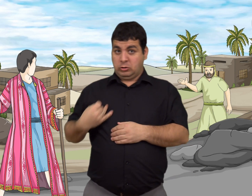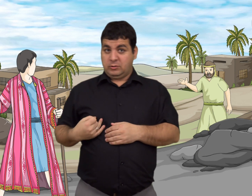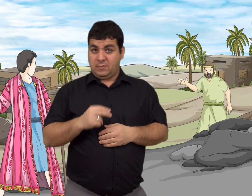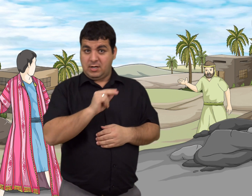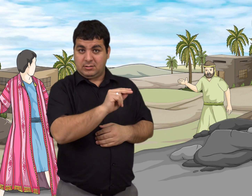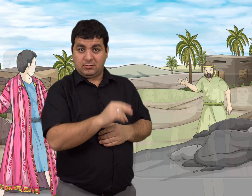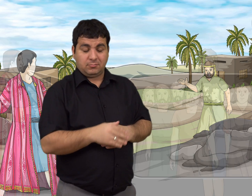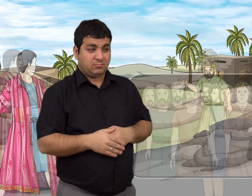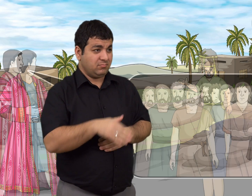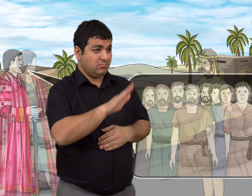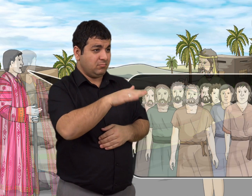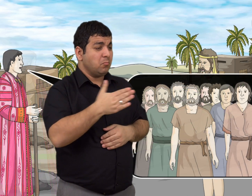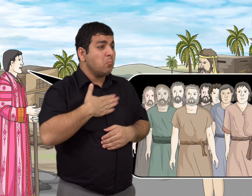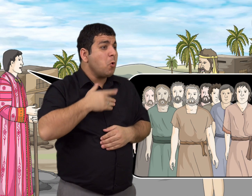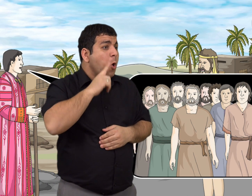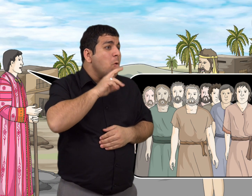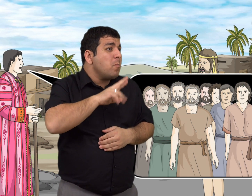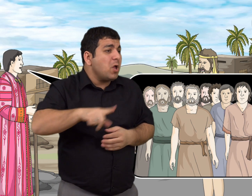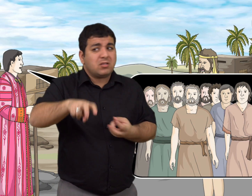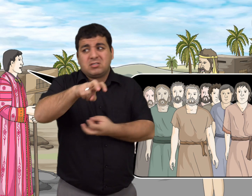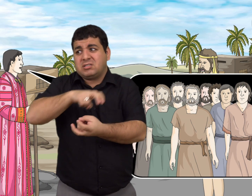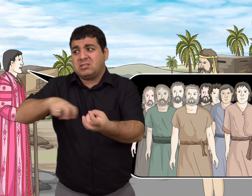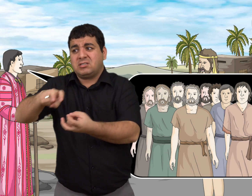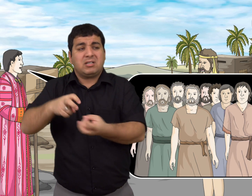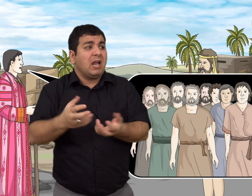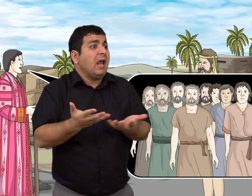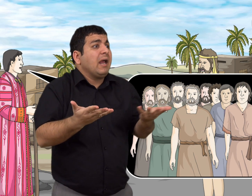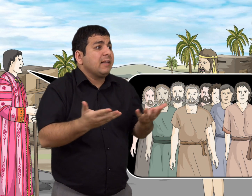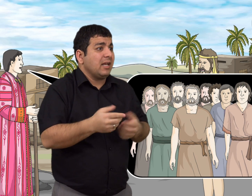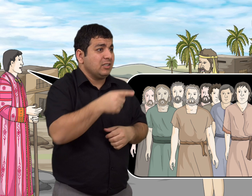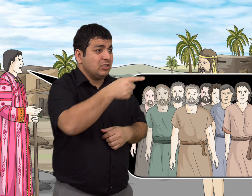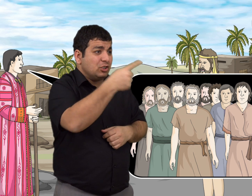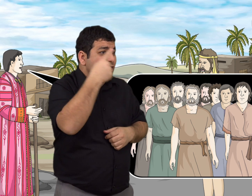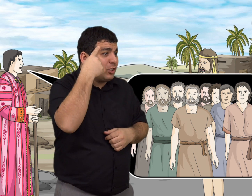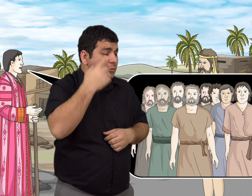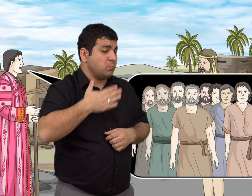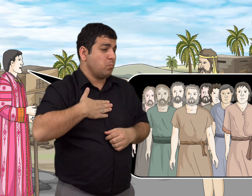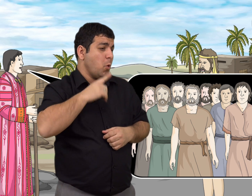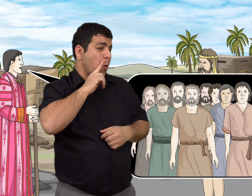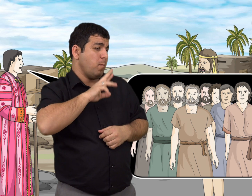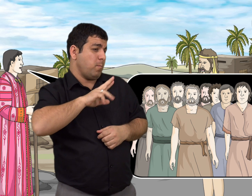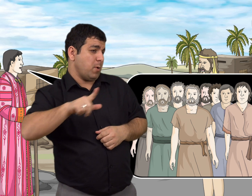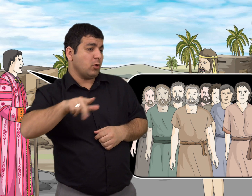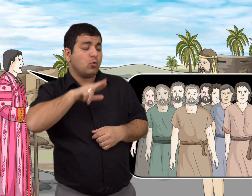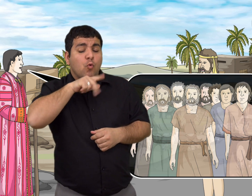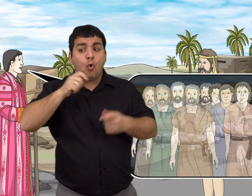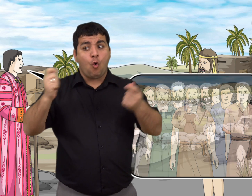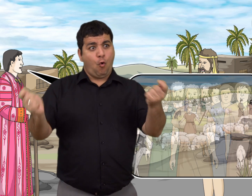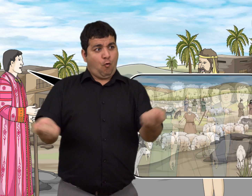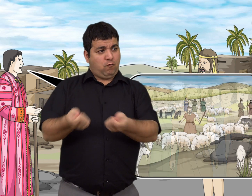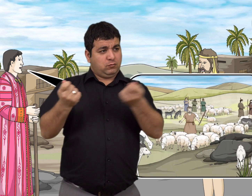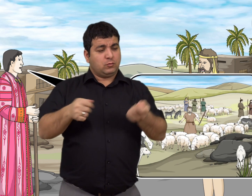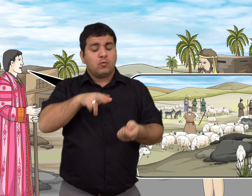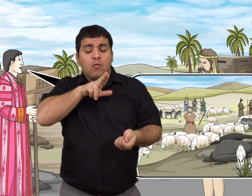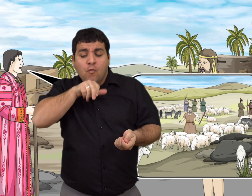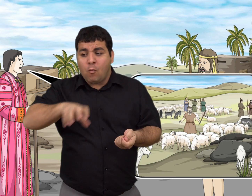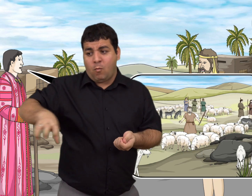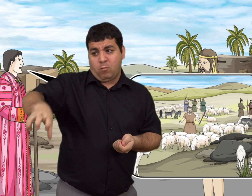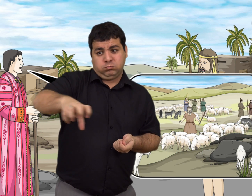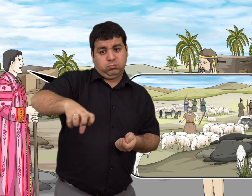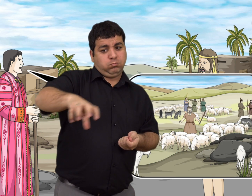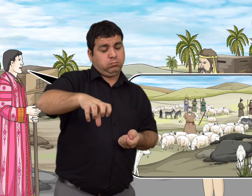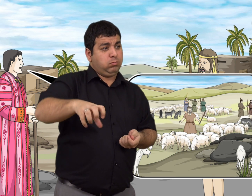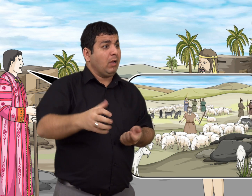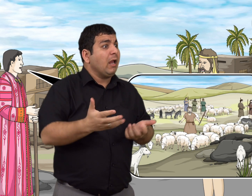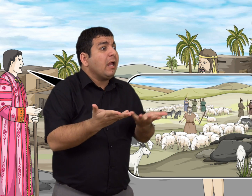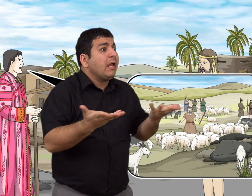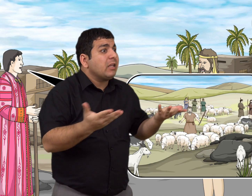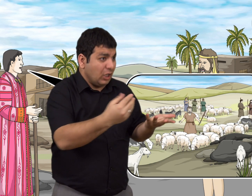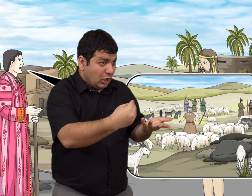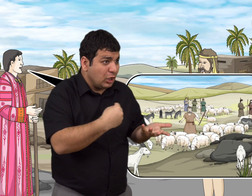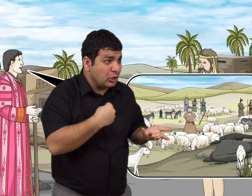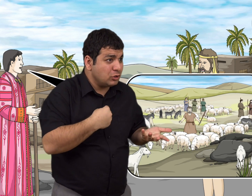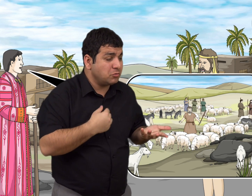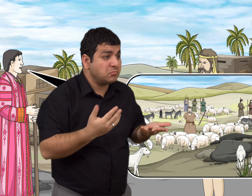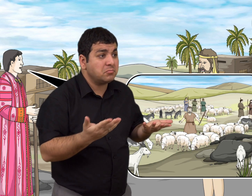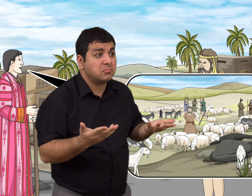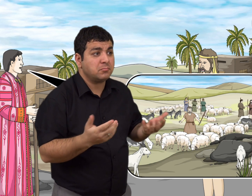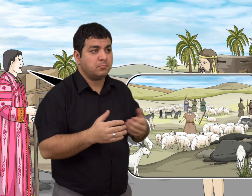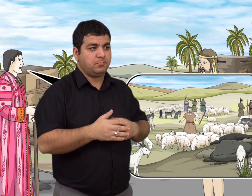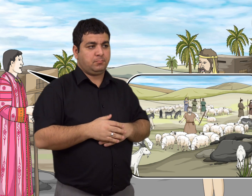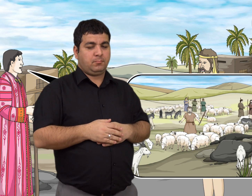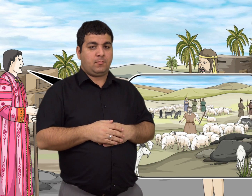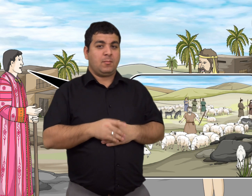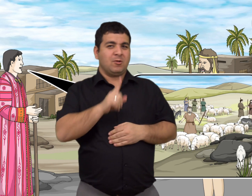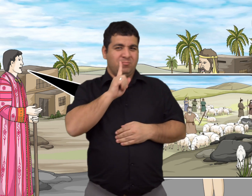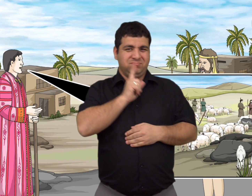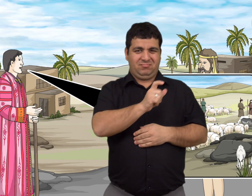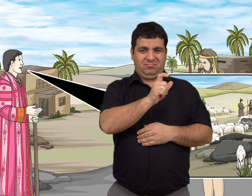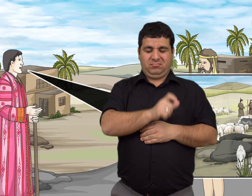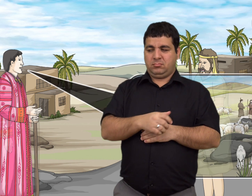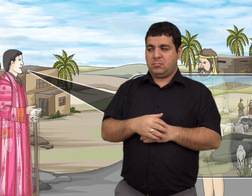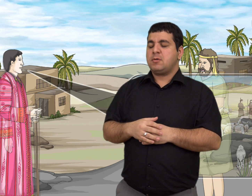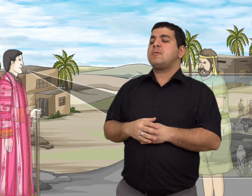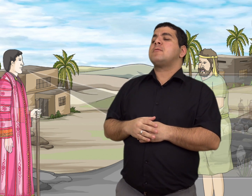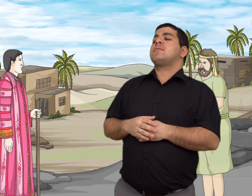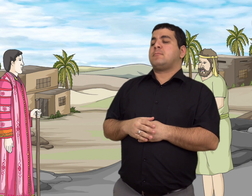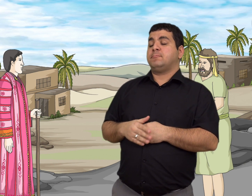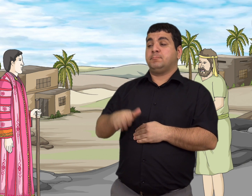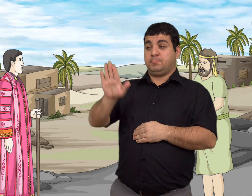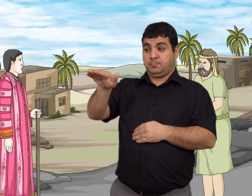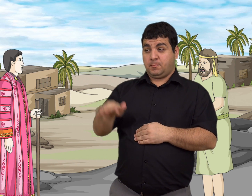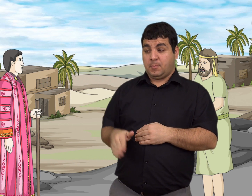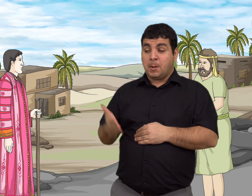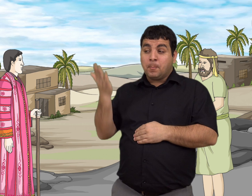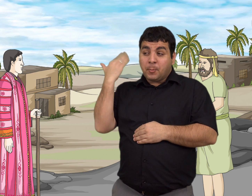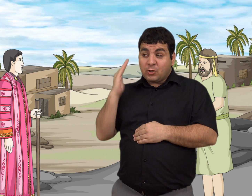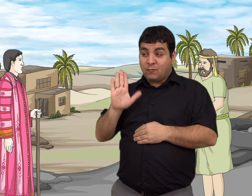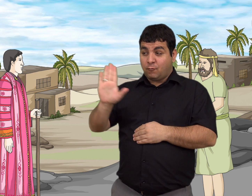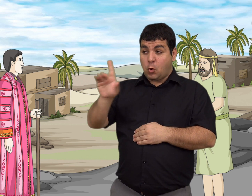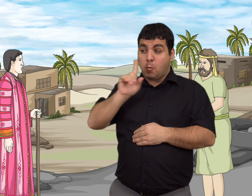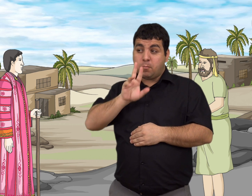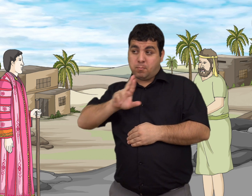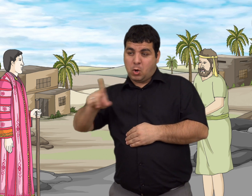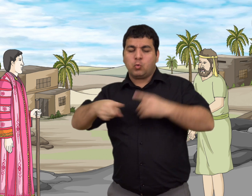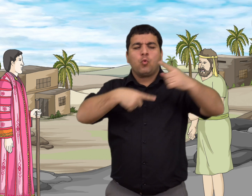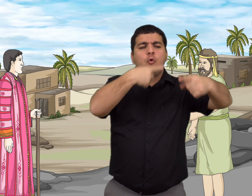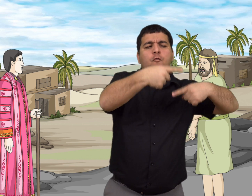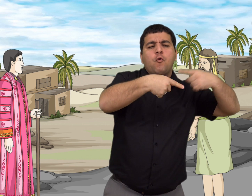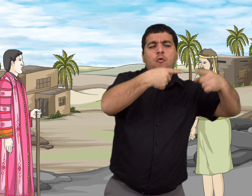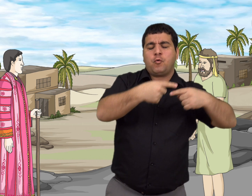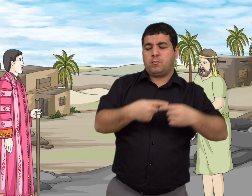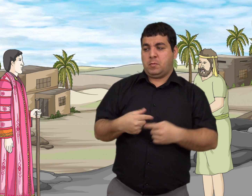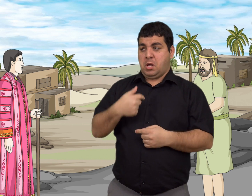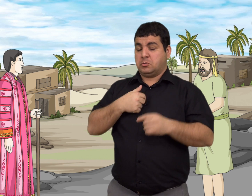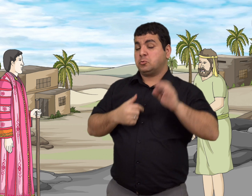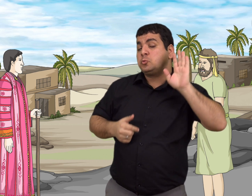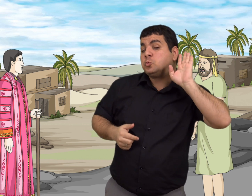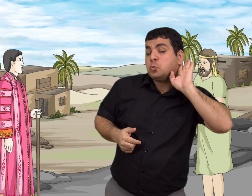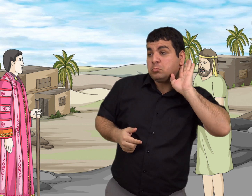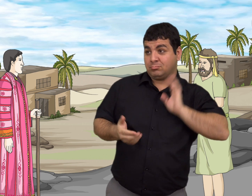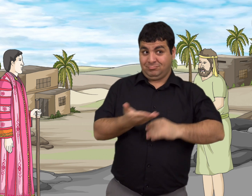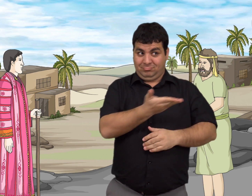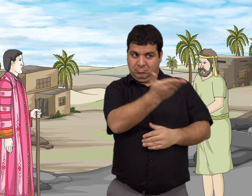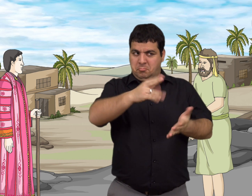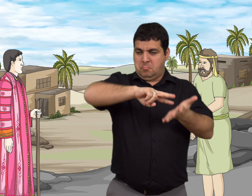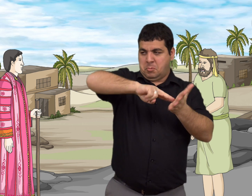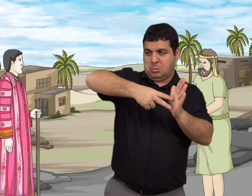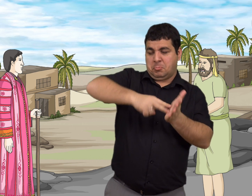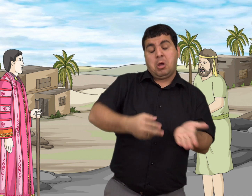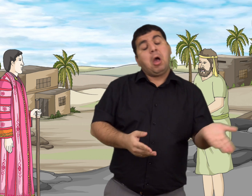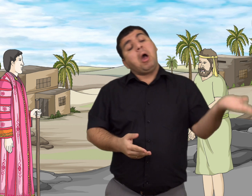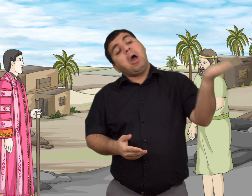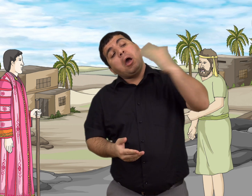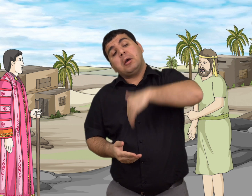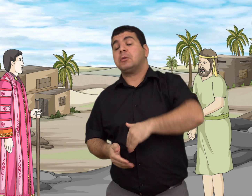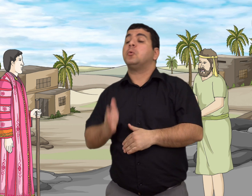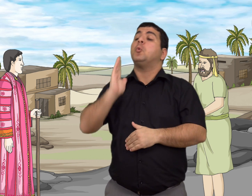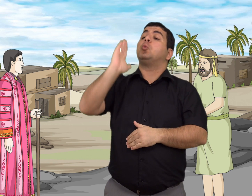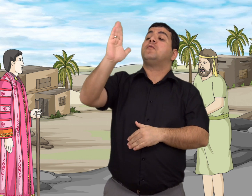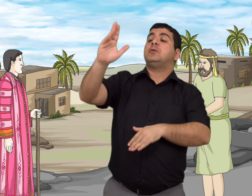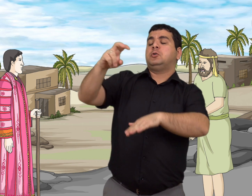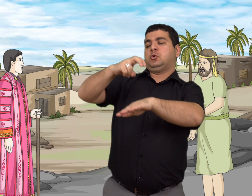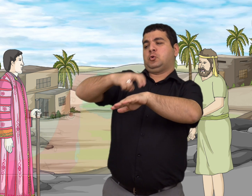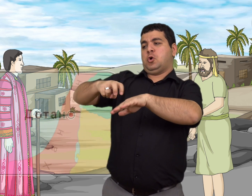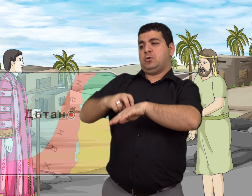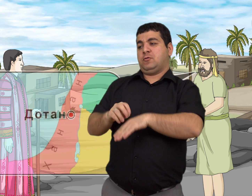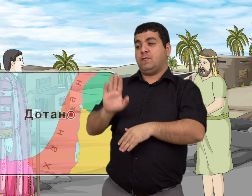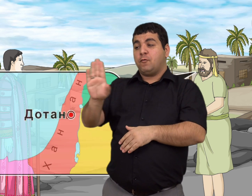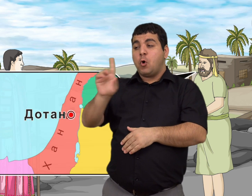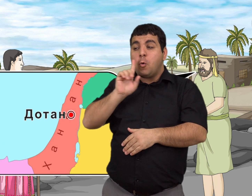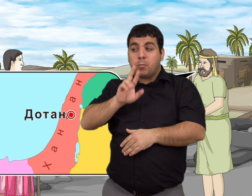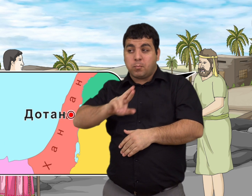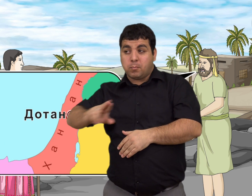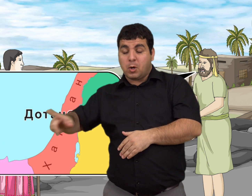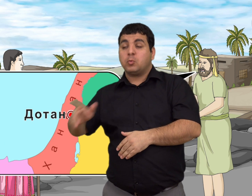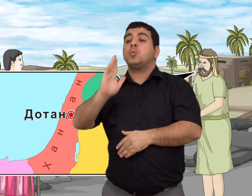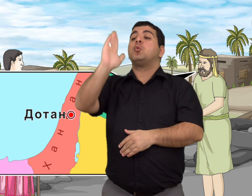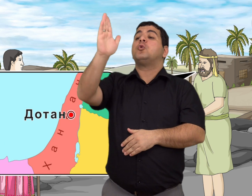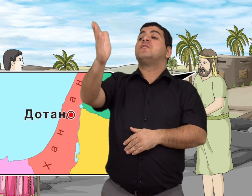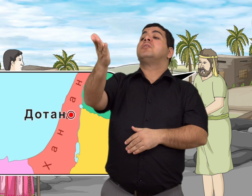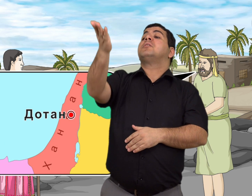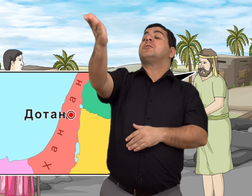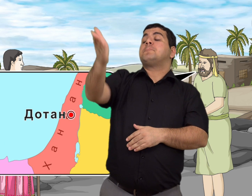“I am looking for my brothers,” Joseph replied. “Can you please tell me where they are pasturing their flocks?” “They have moved on from here,” the man answered.